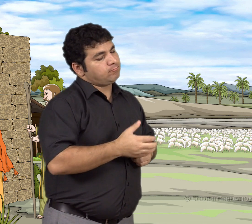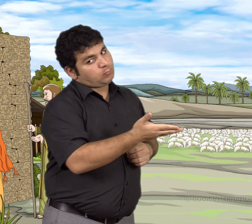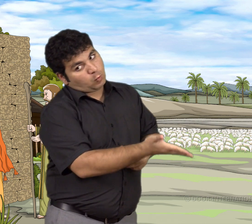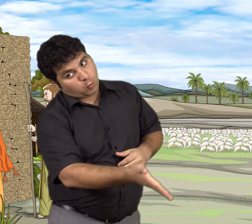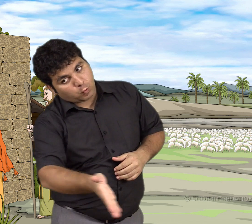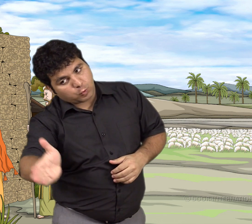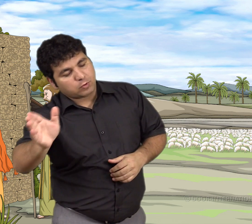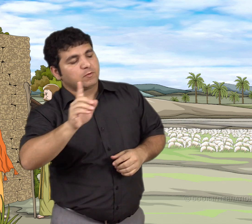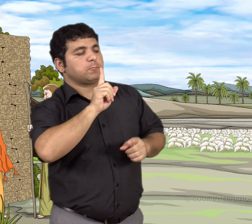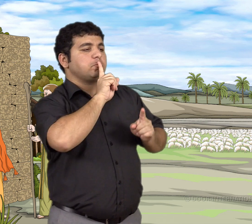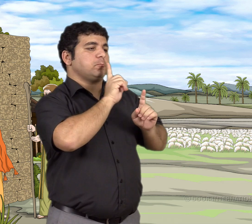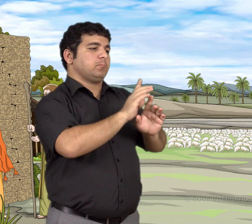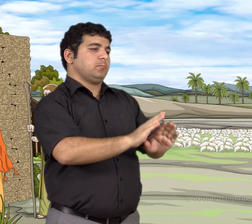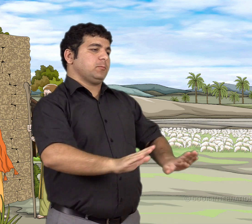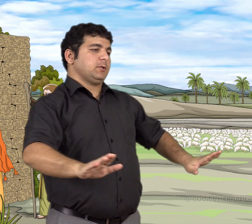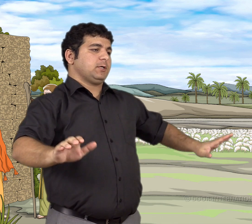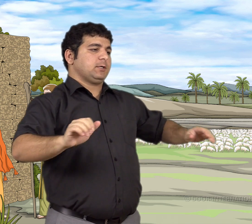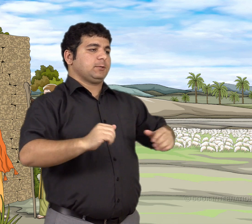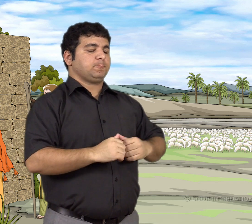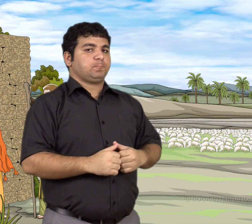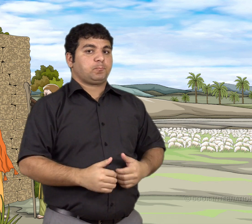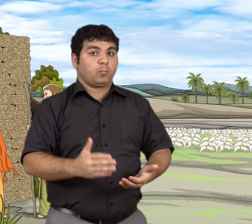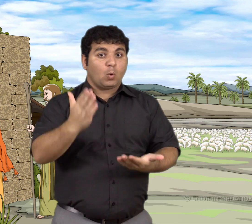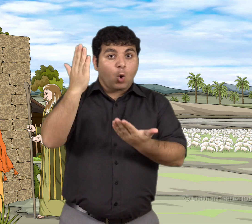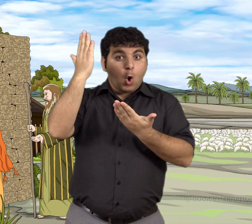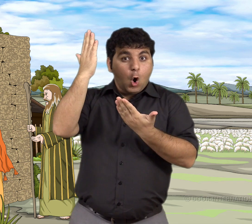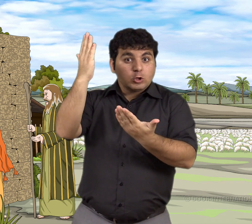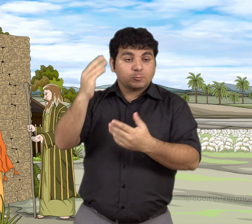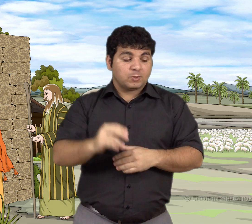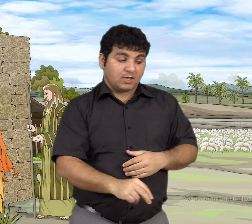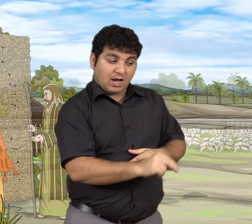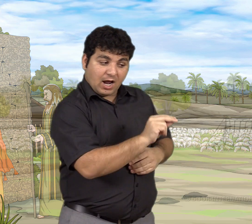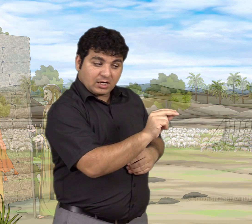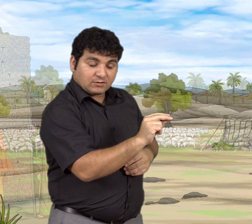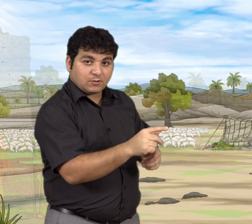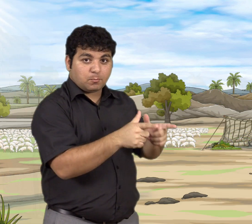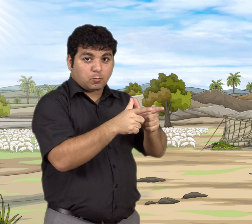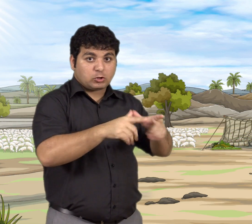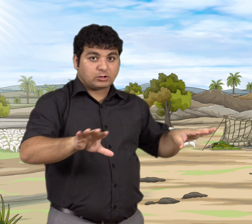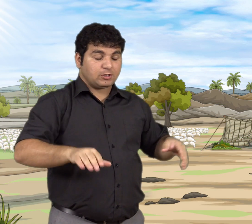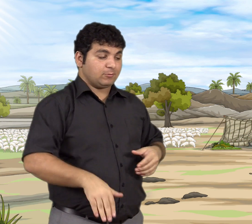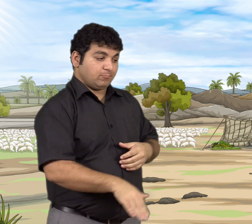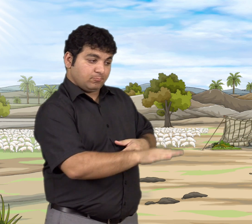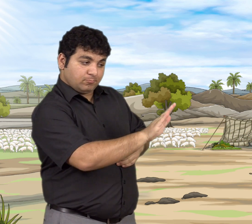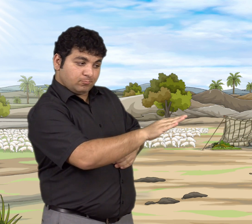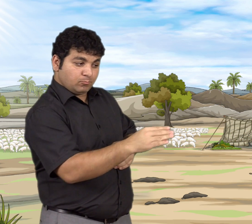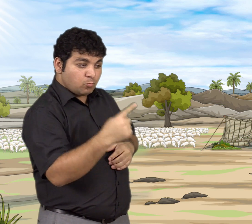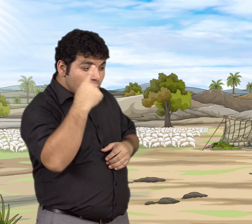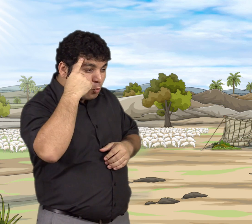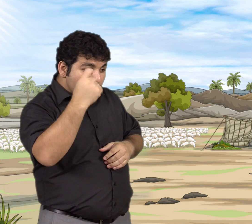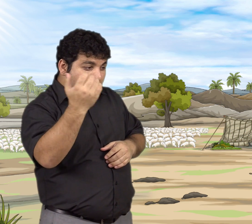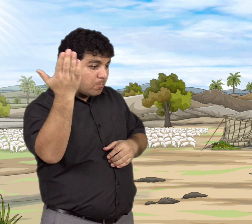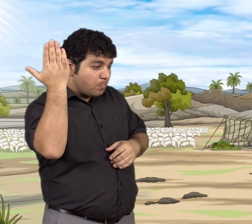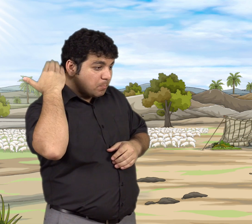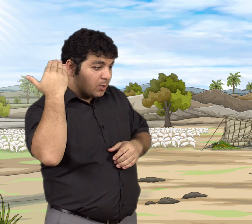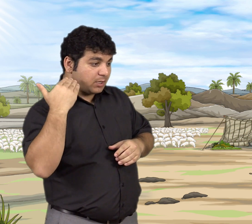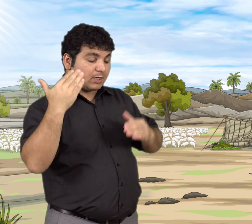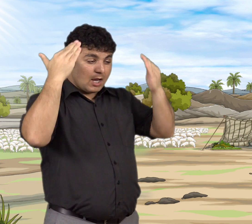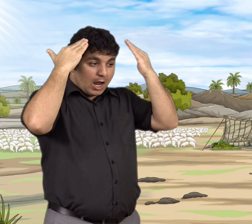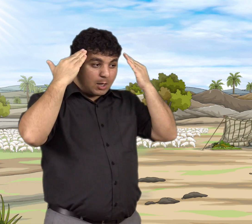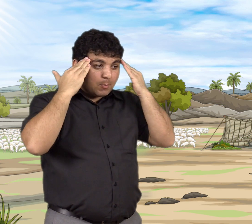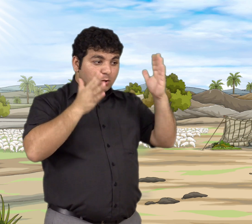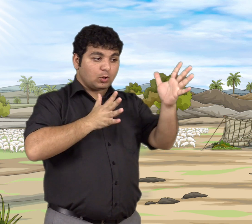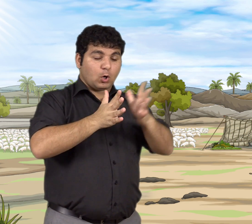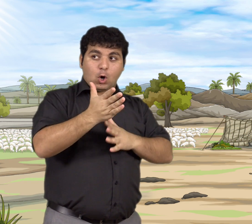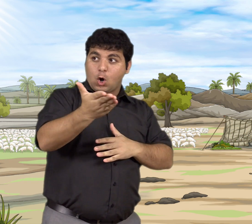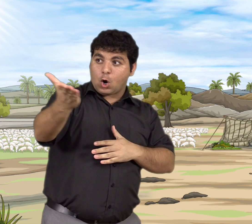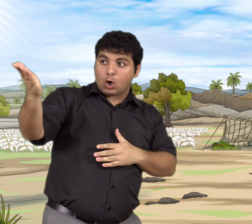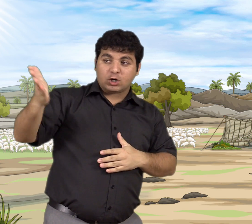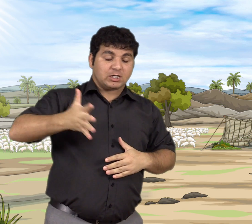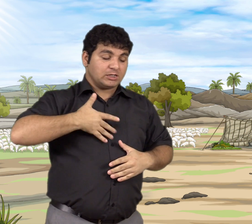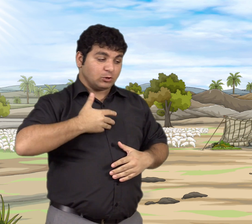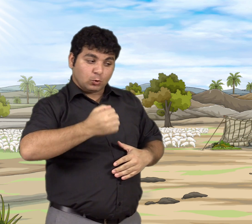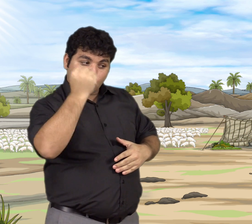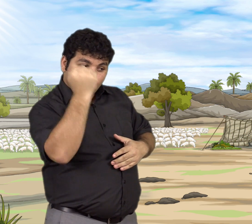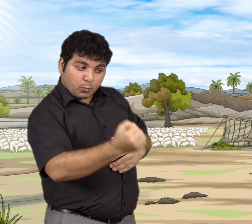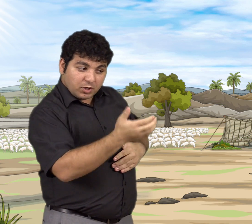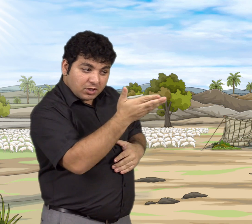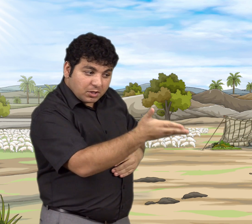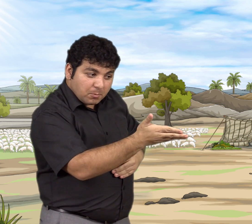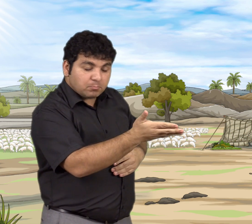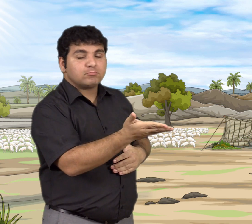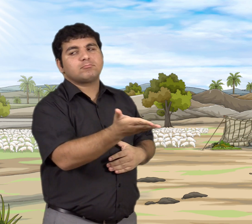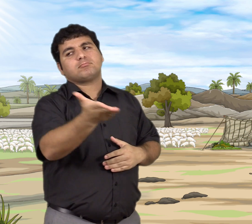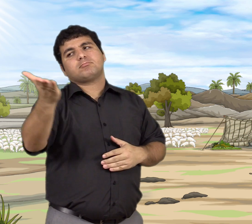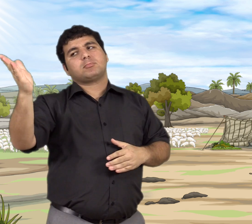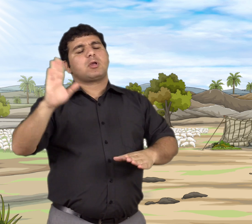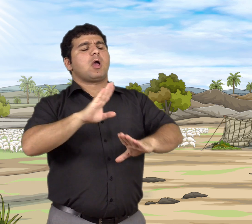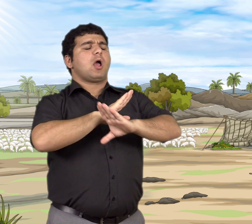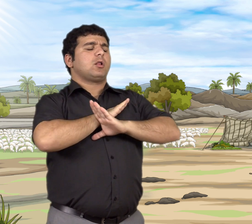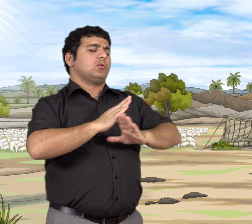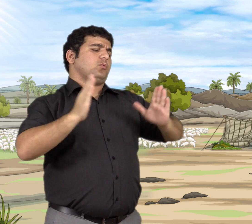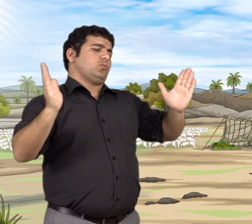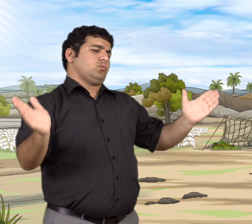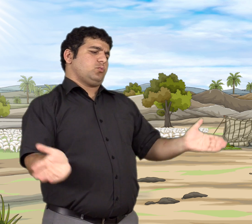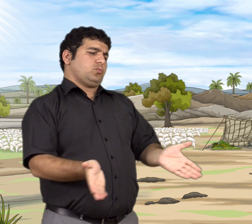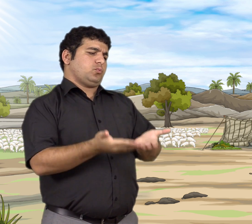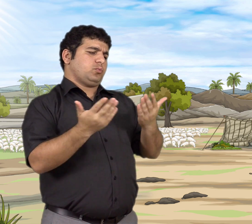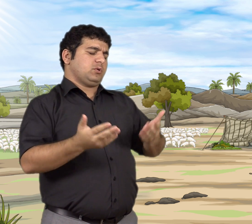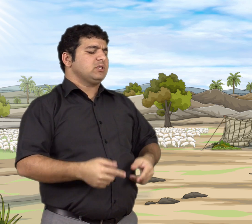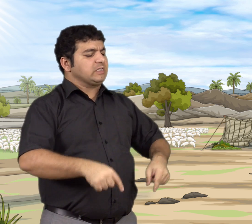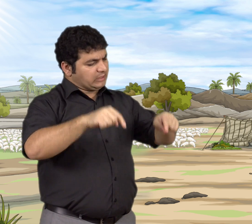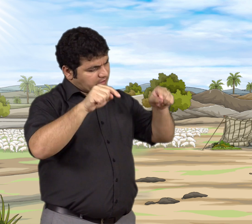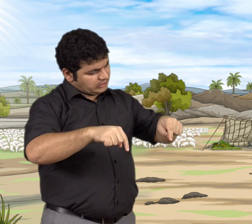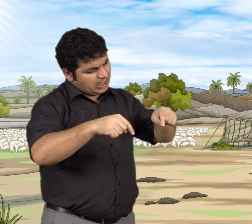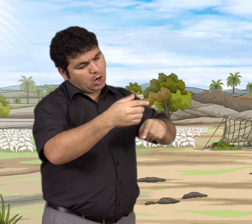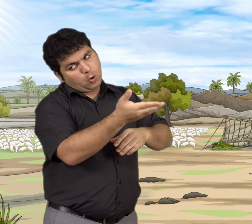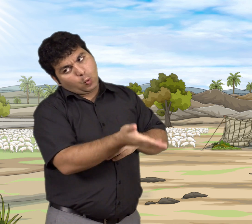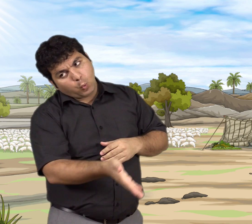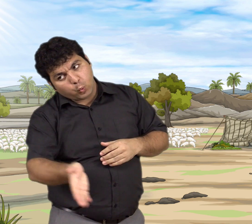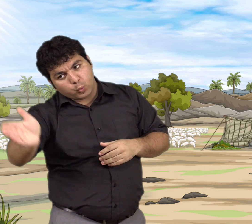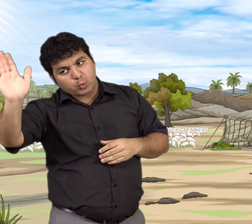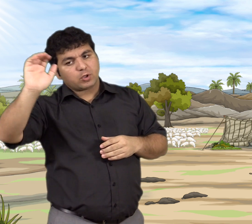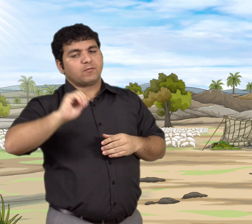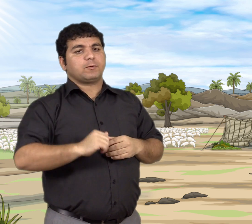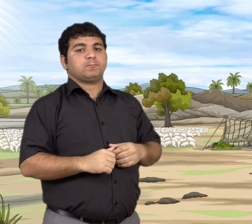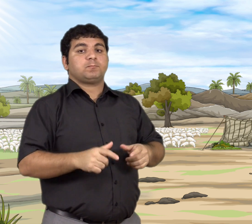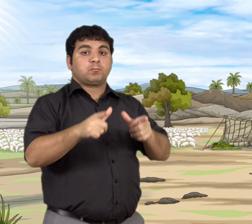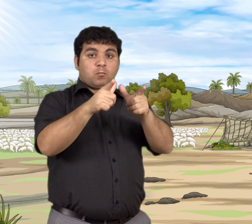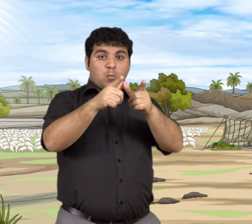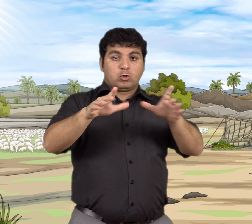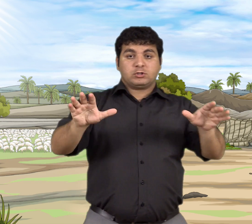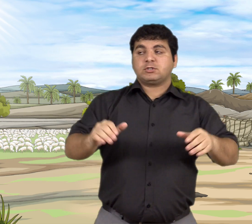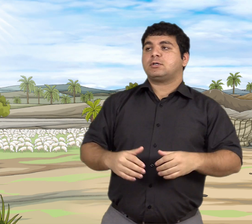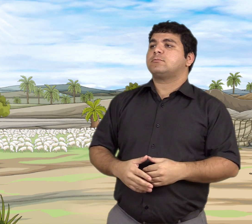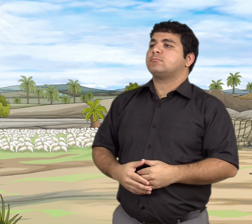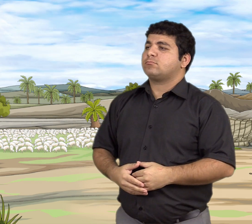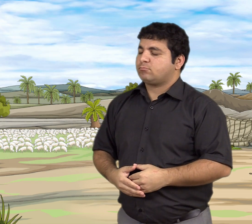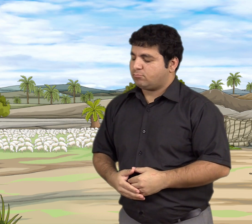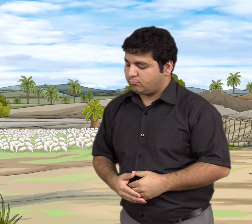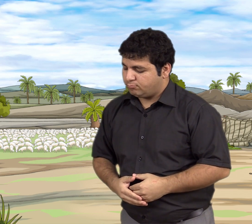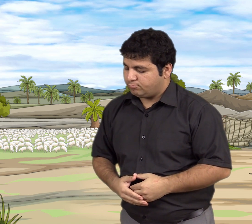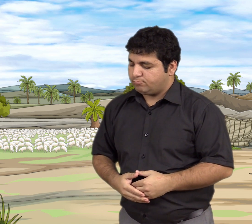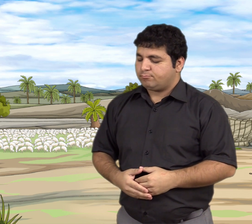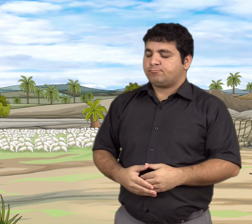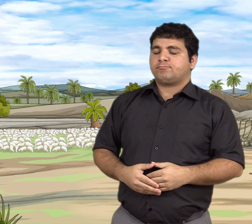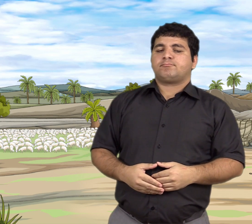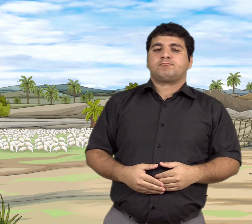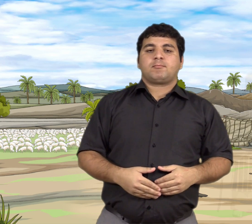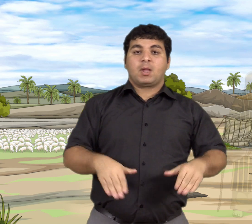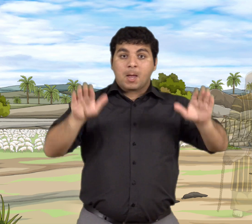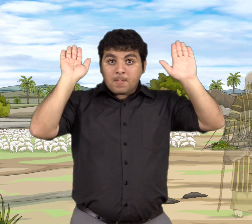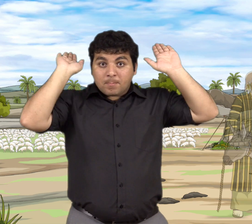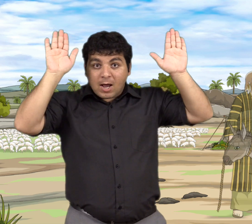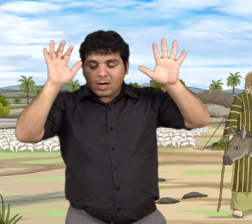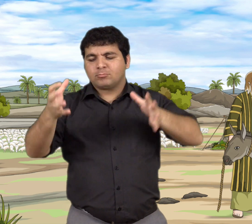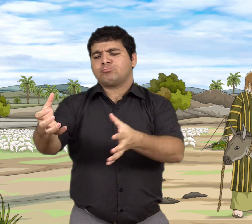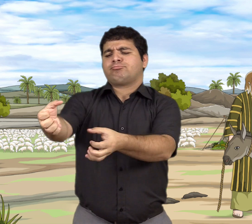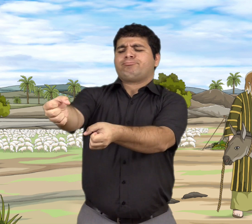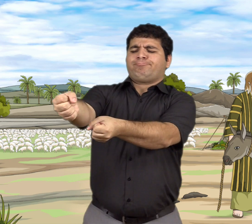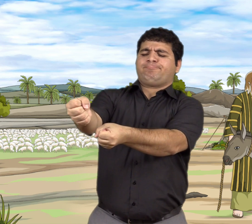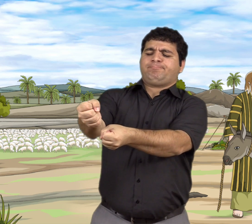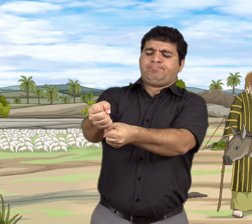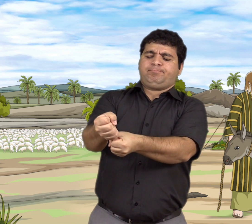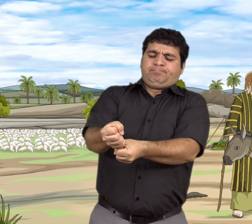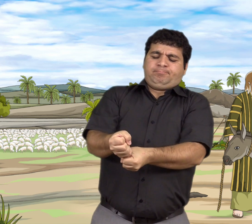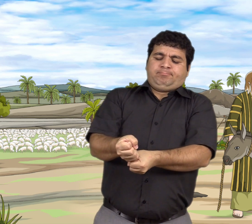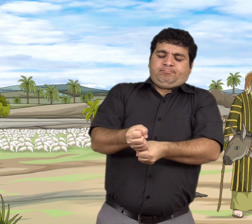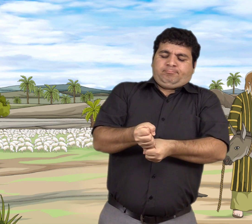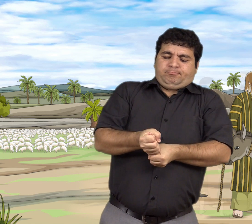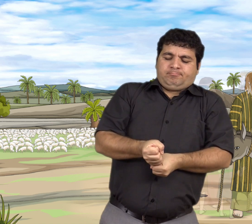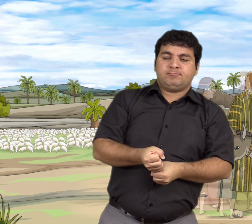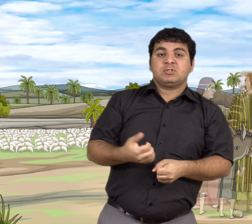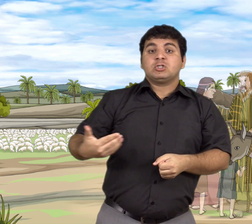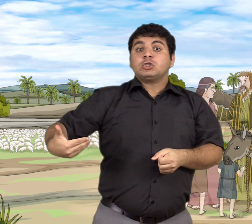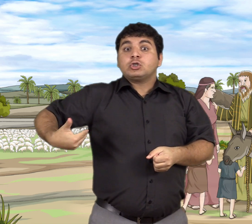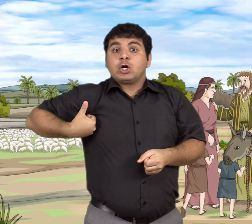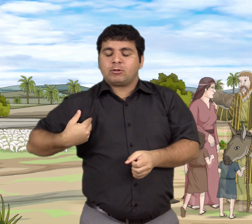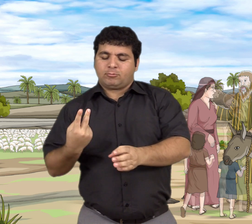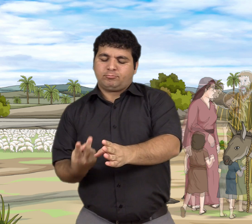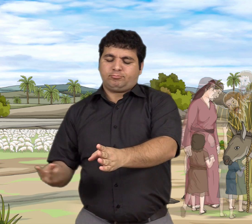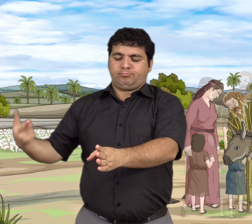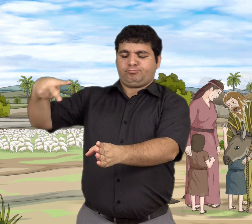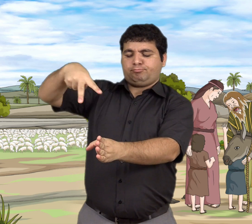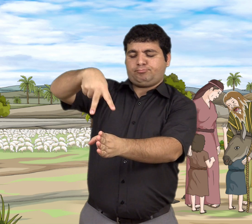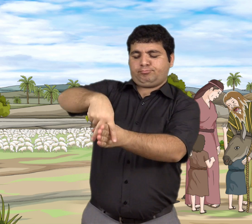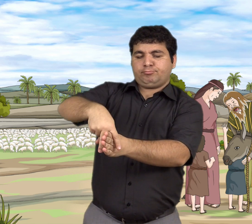“Go in peace,” Jethro replied. Now the LORD had said to Moses in Midian, “Go back to Egypt, for all the men who sought to kill you are dead.”